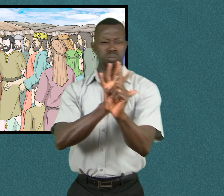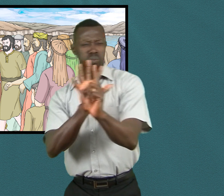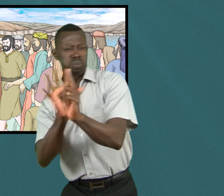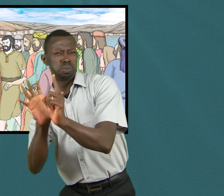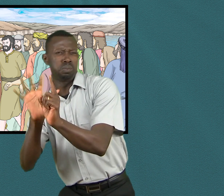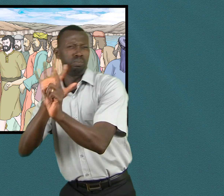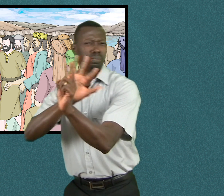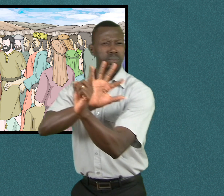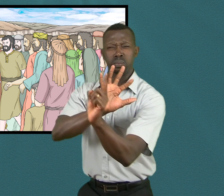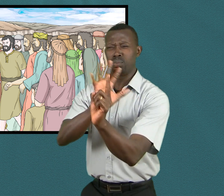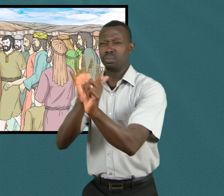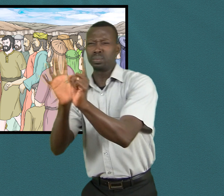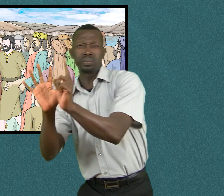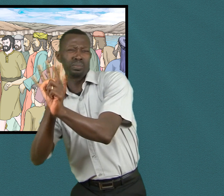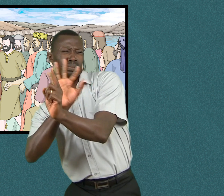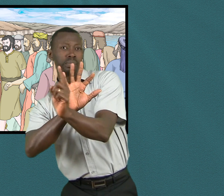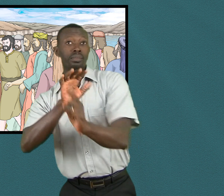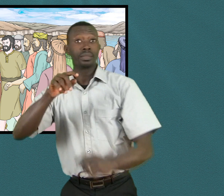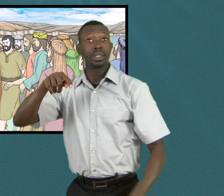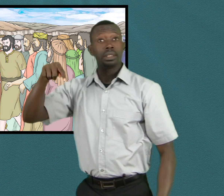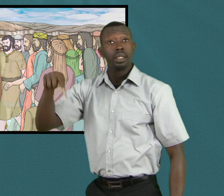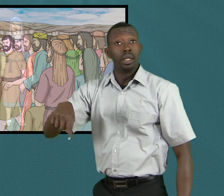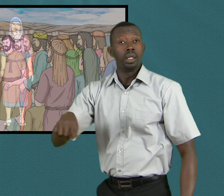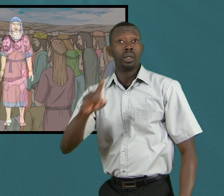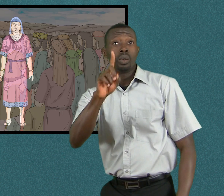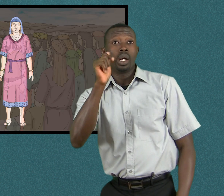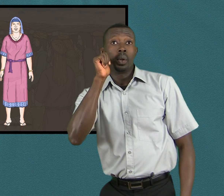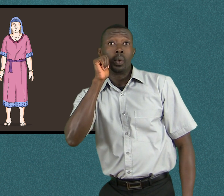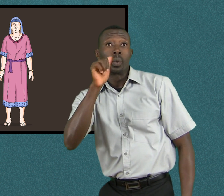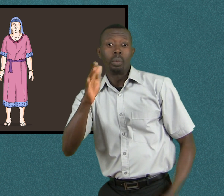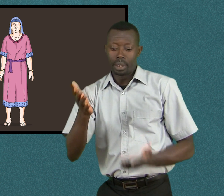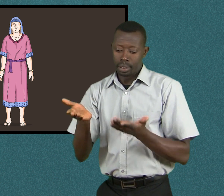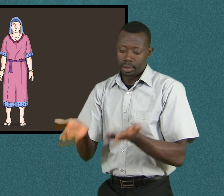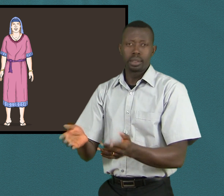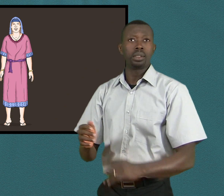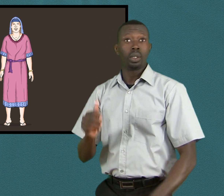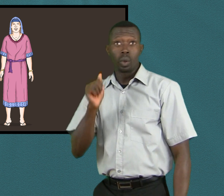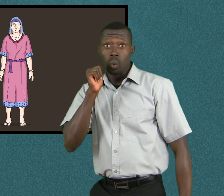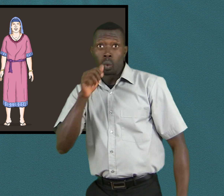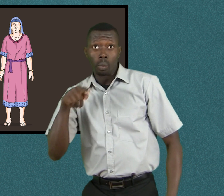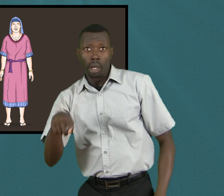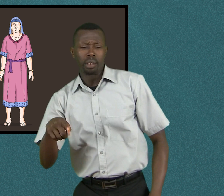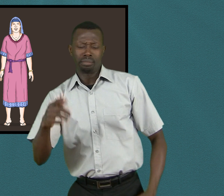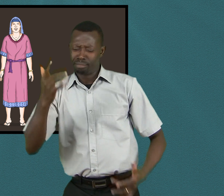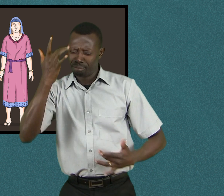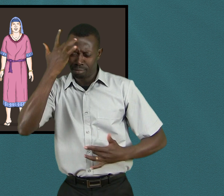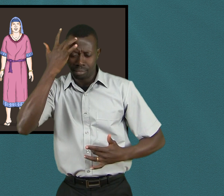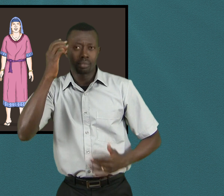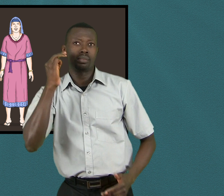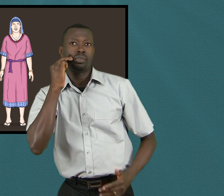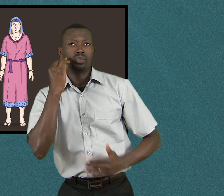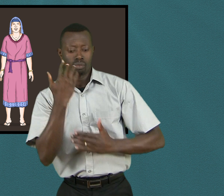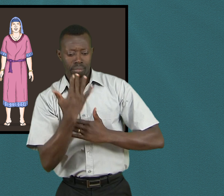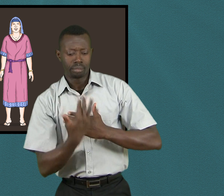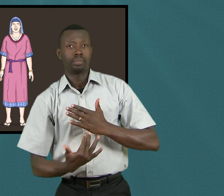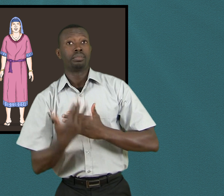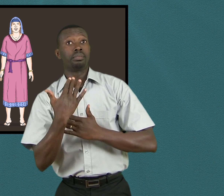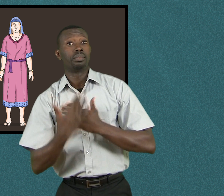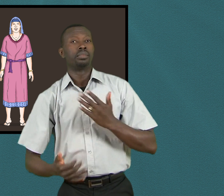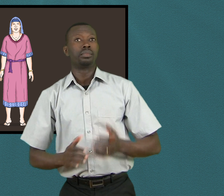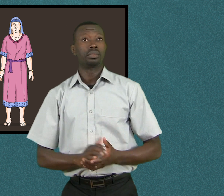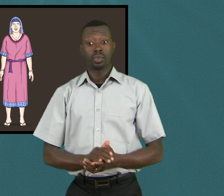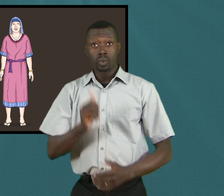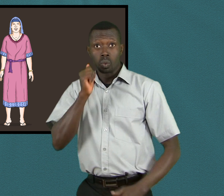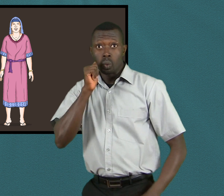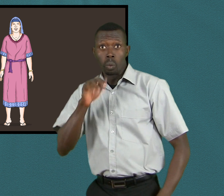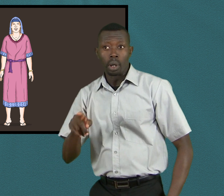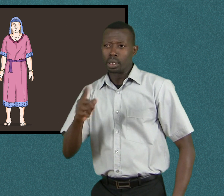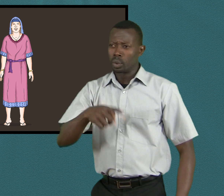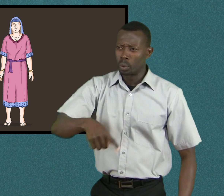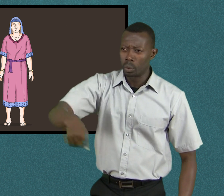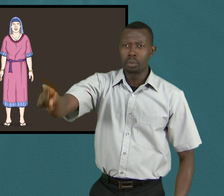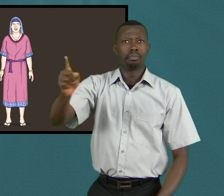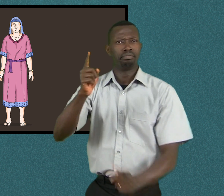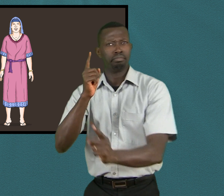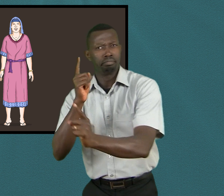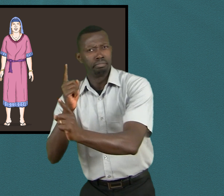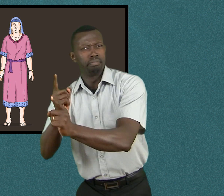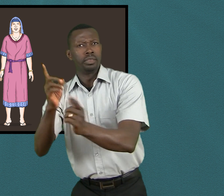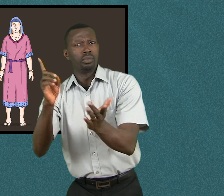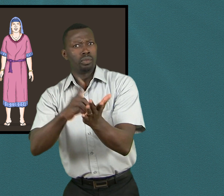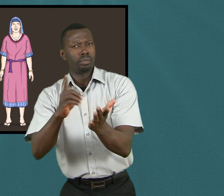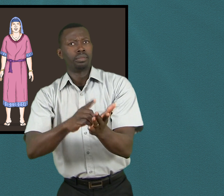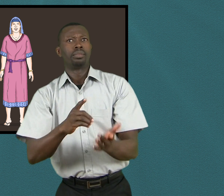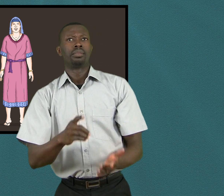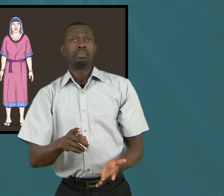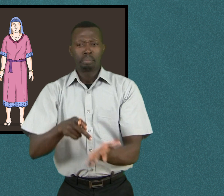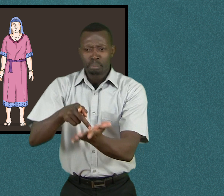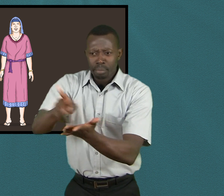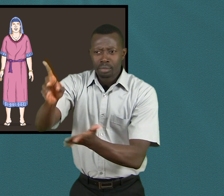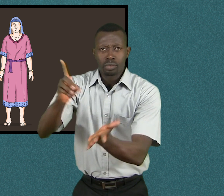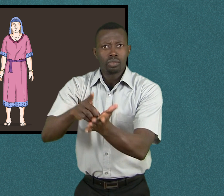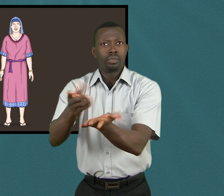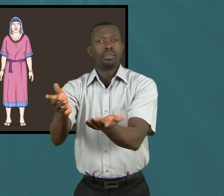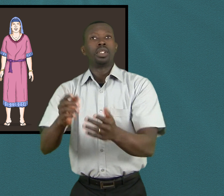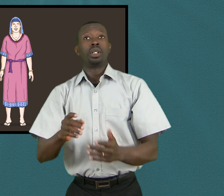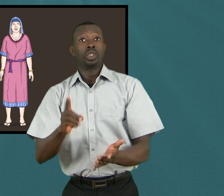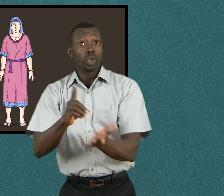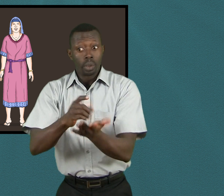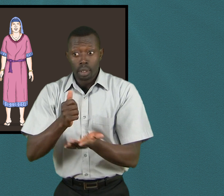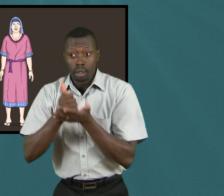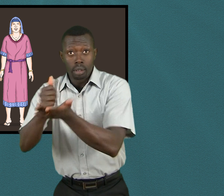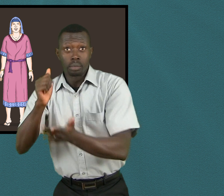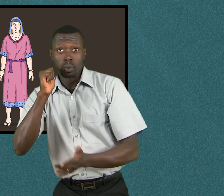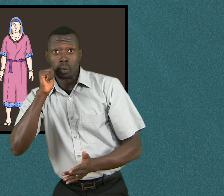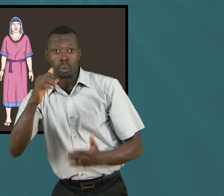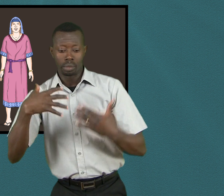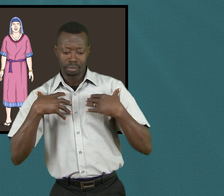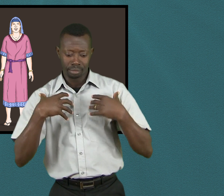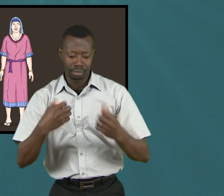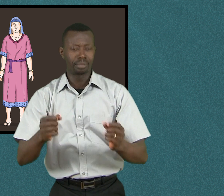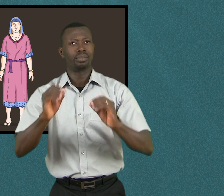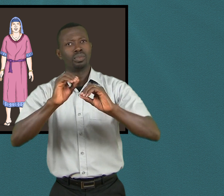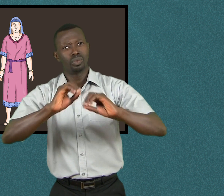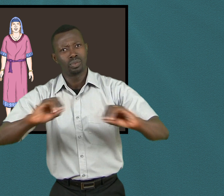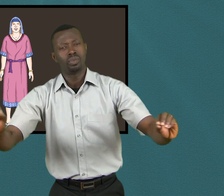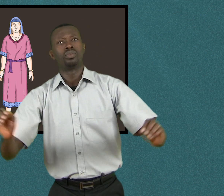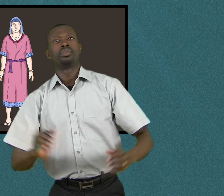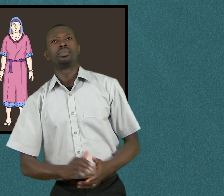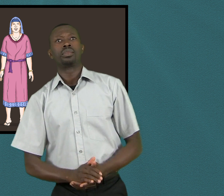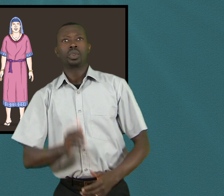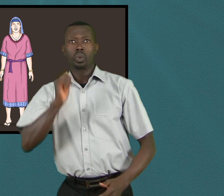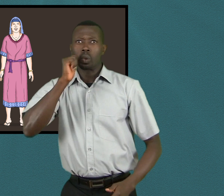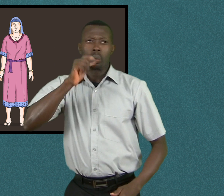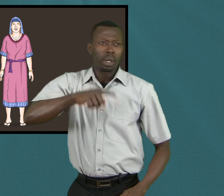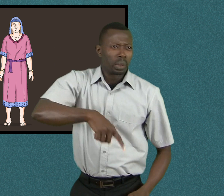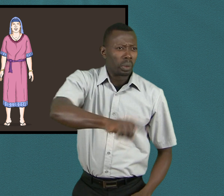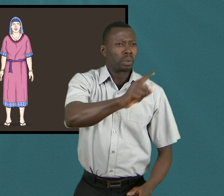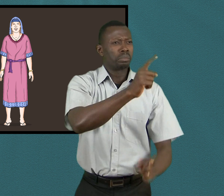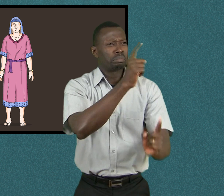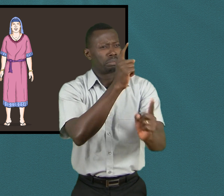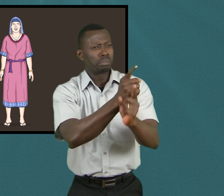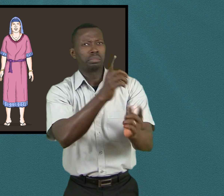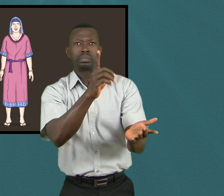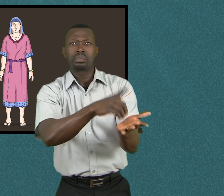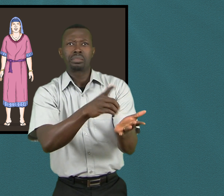And a woman was there who had suffered from bleeding for twelve years.